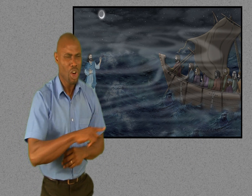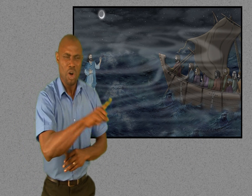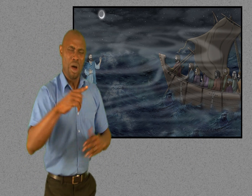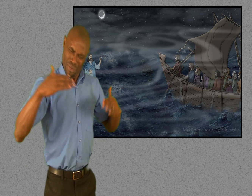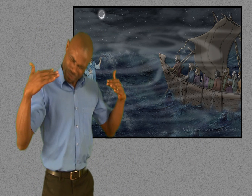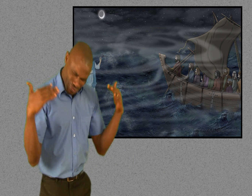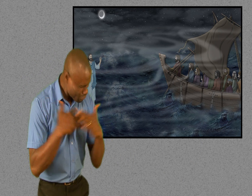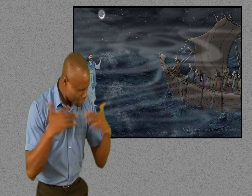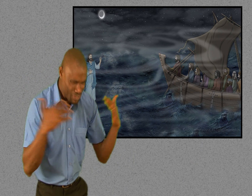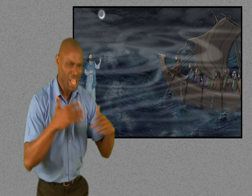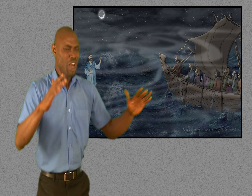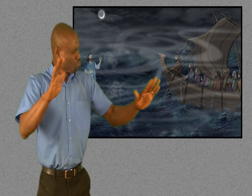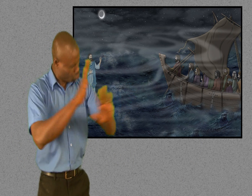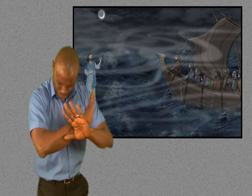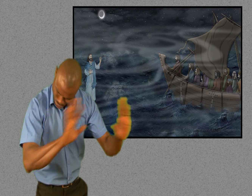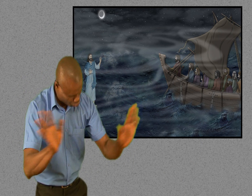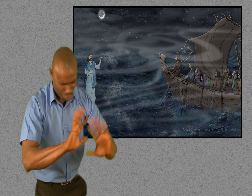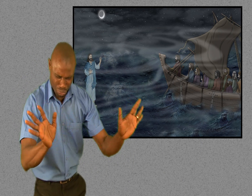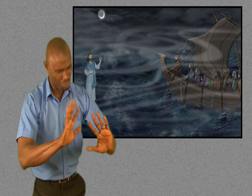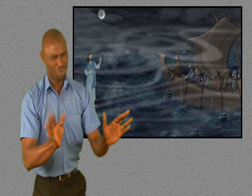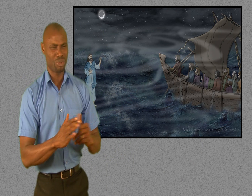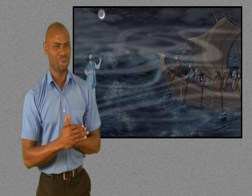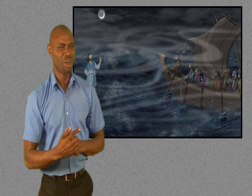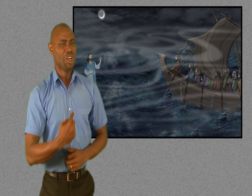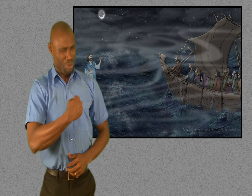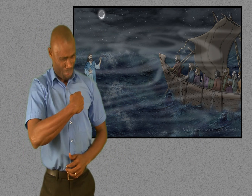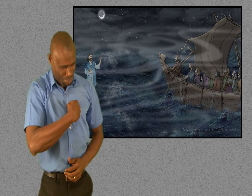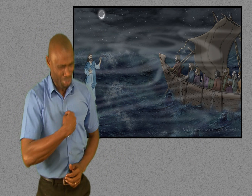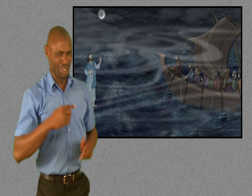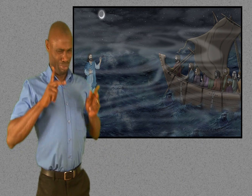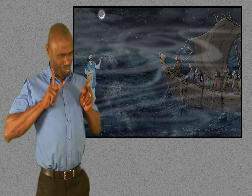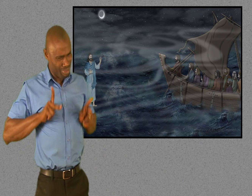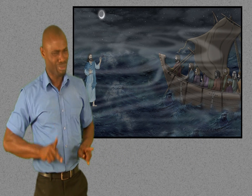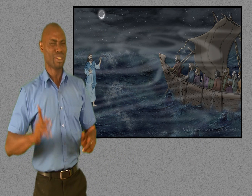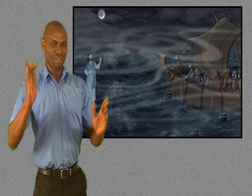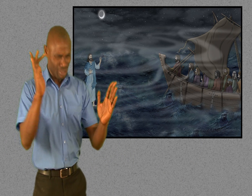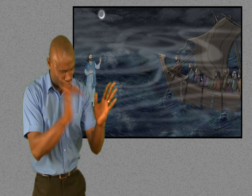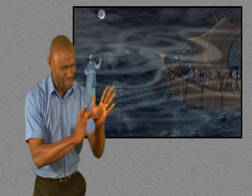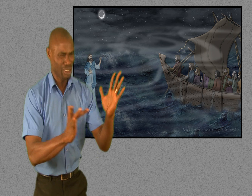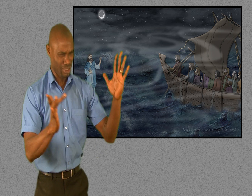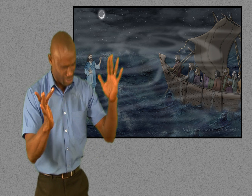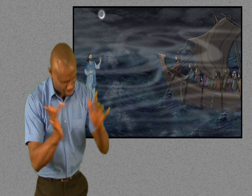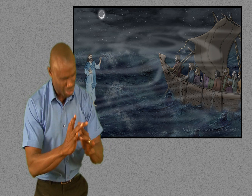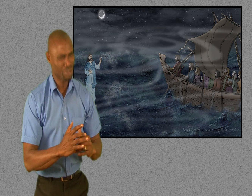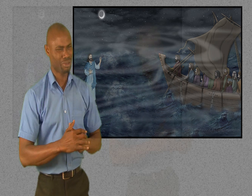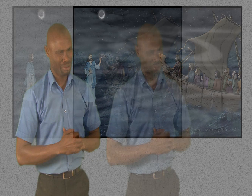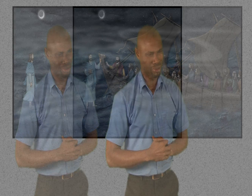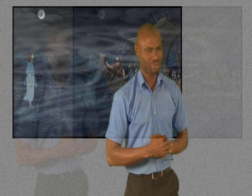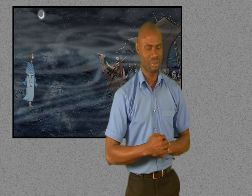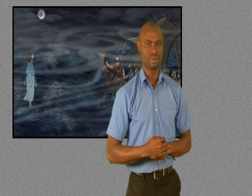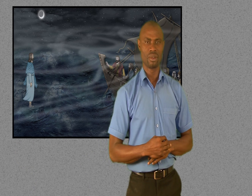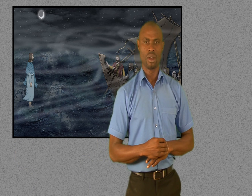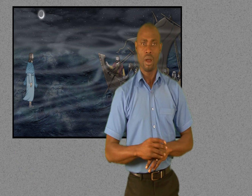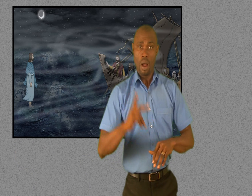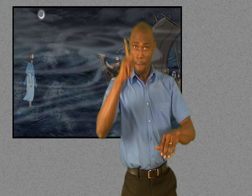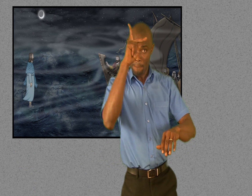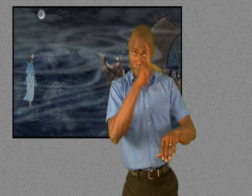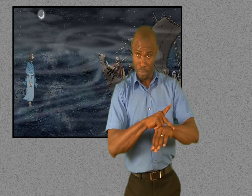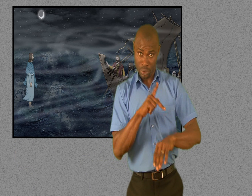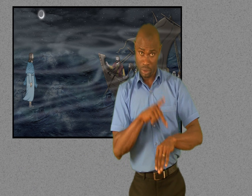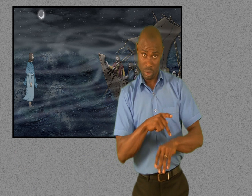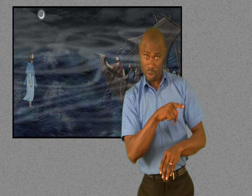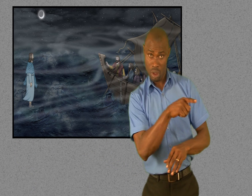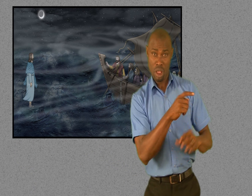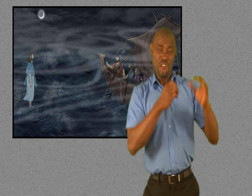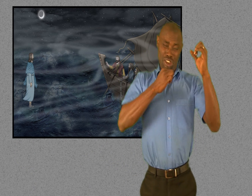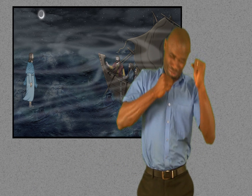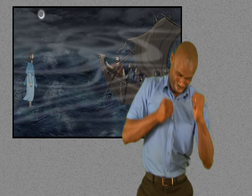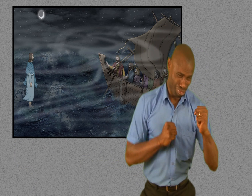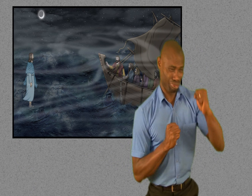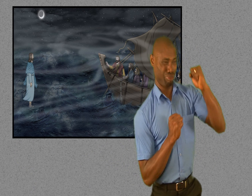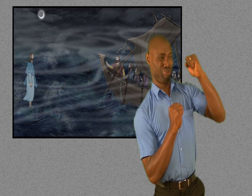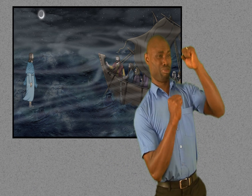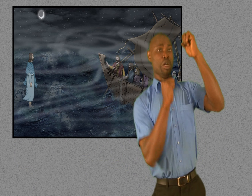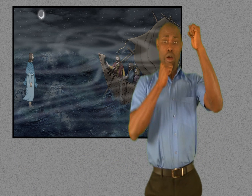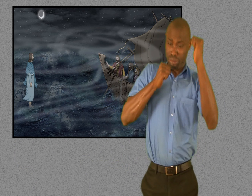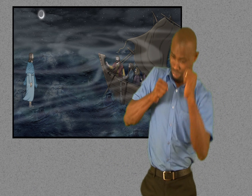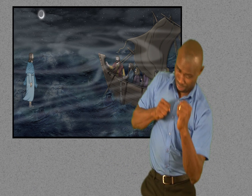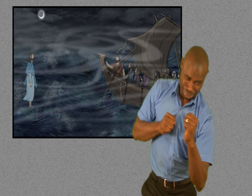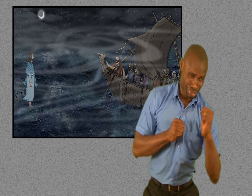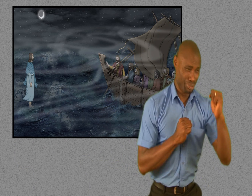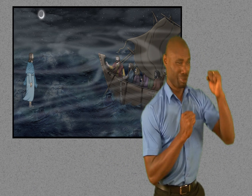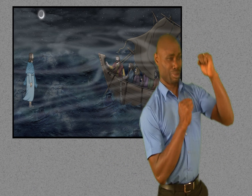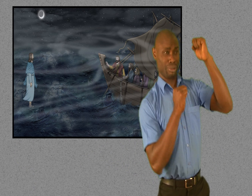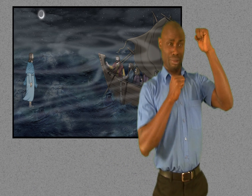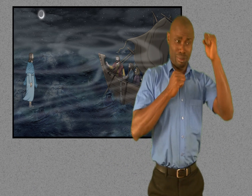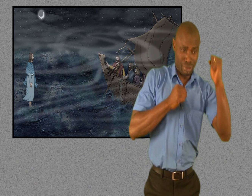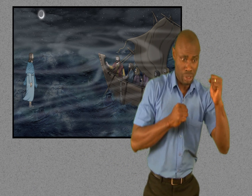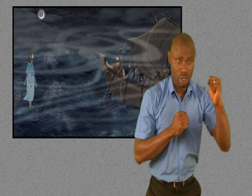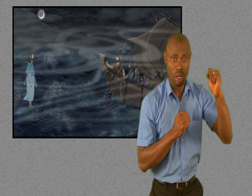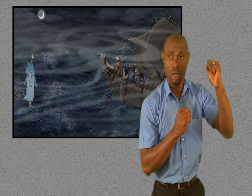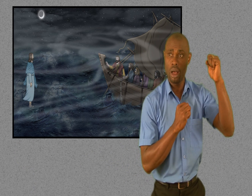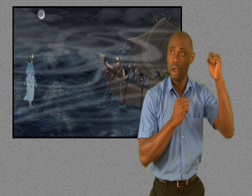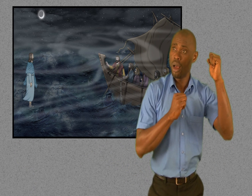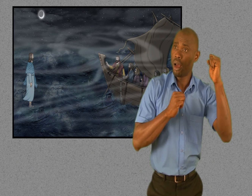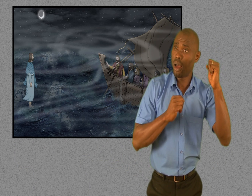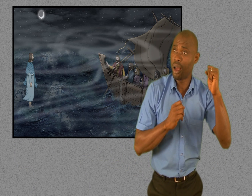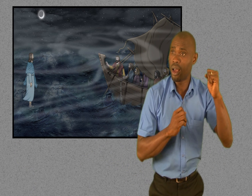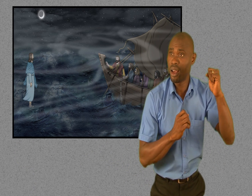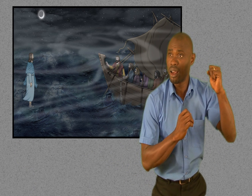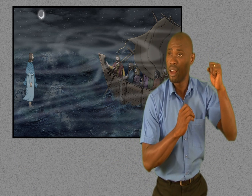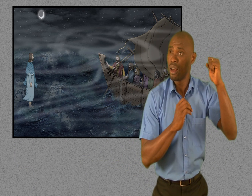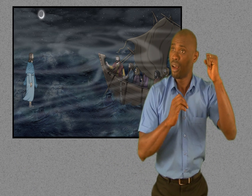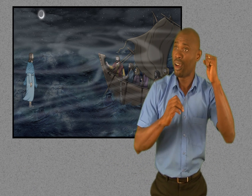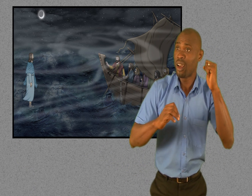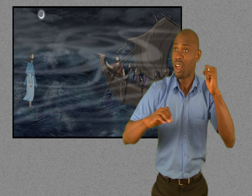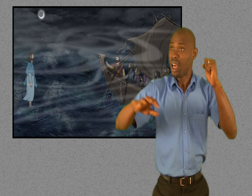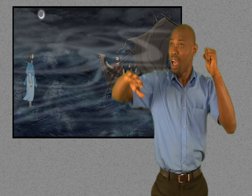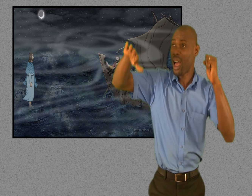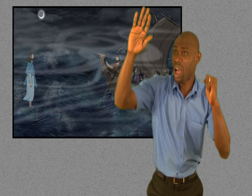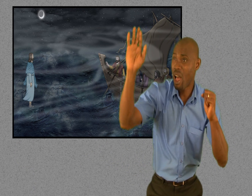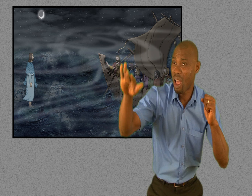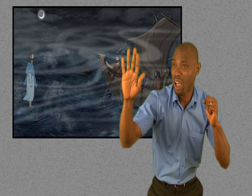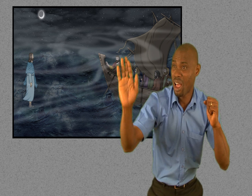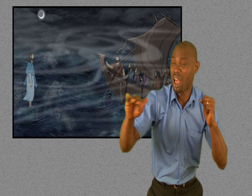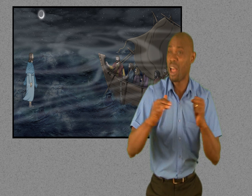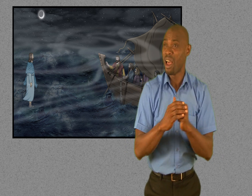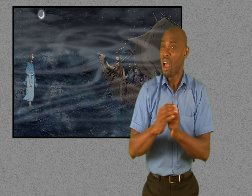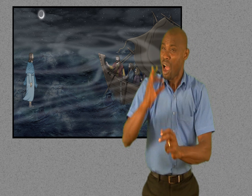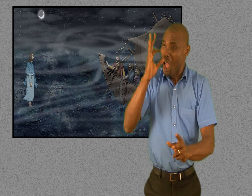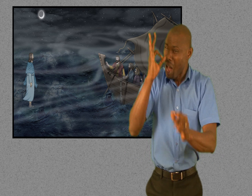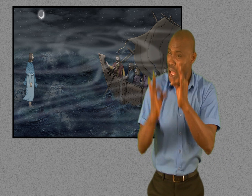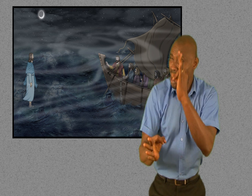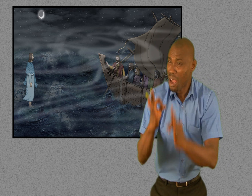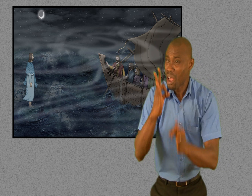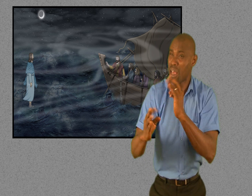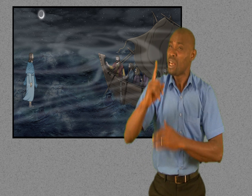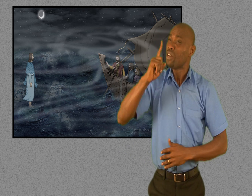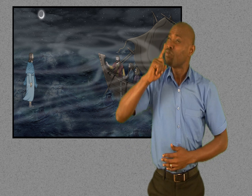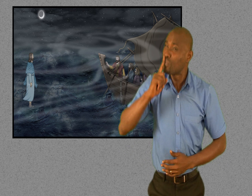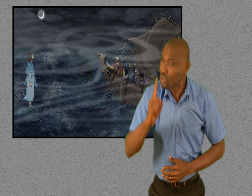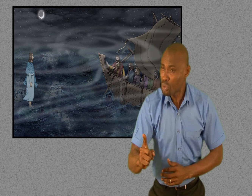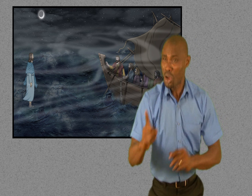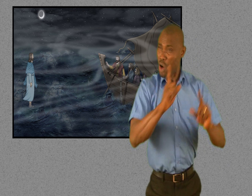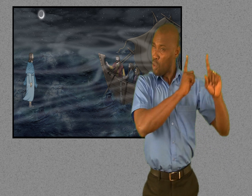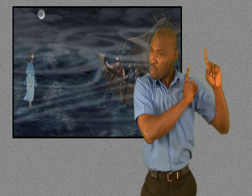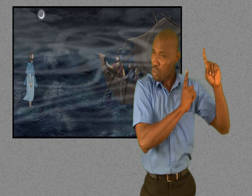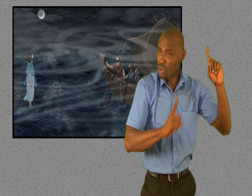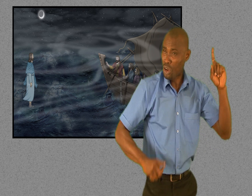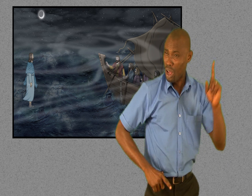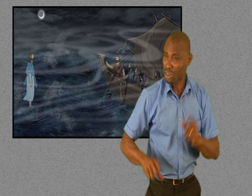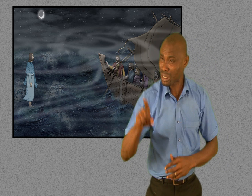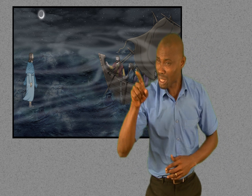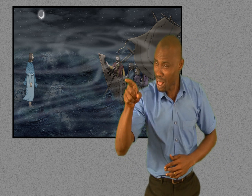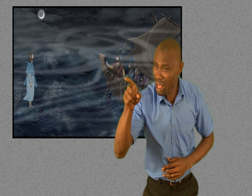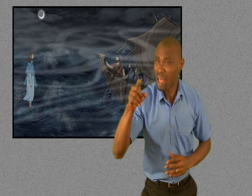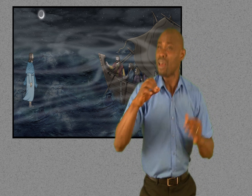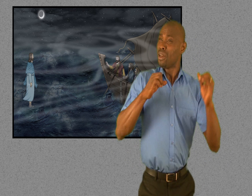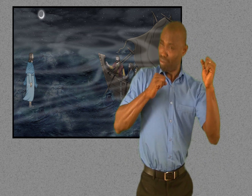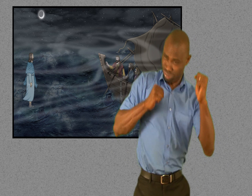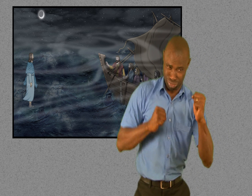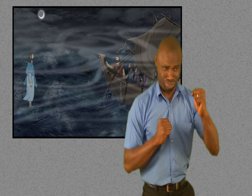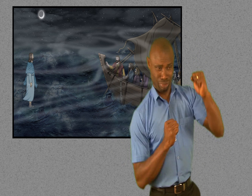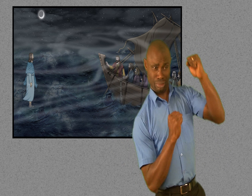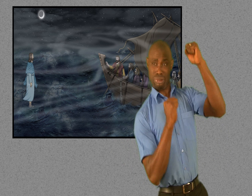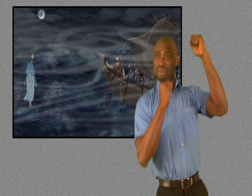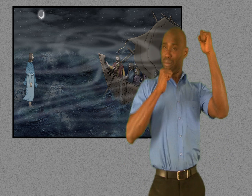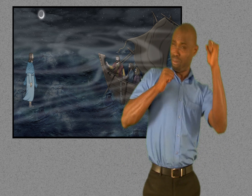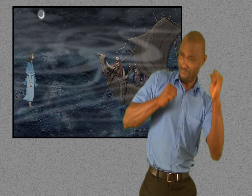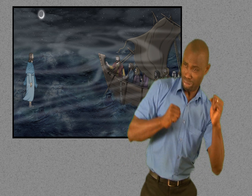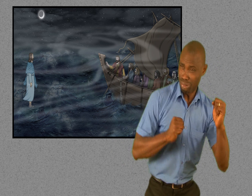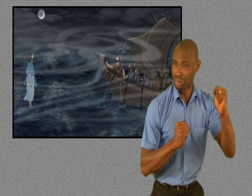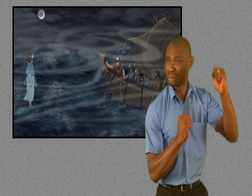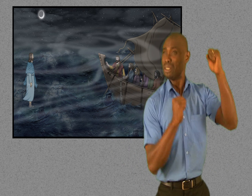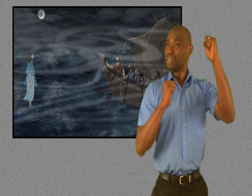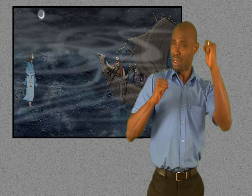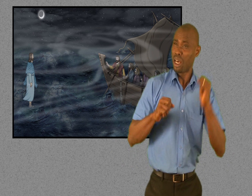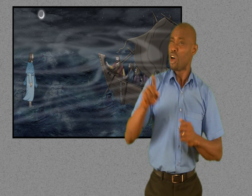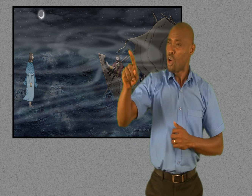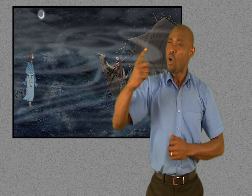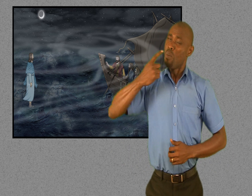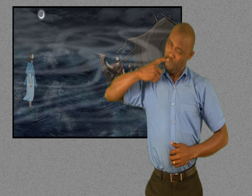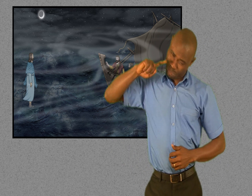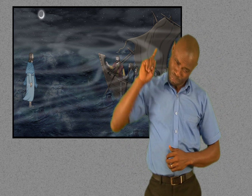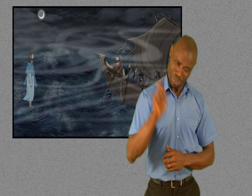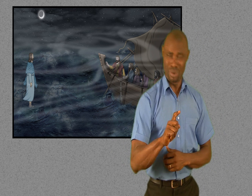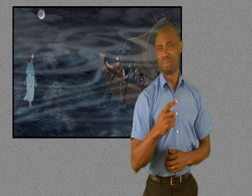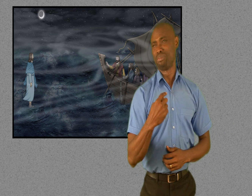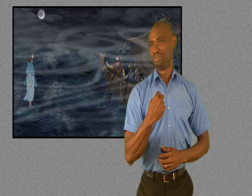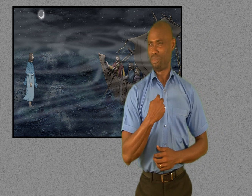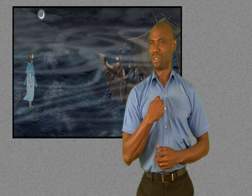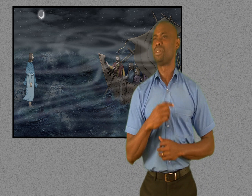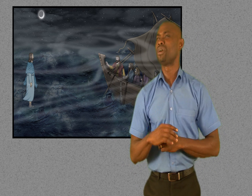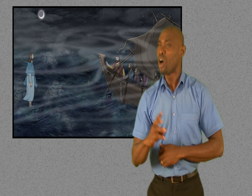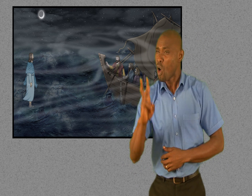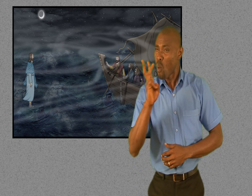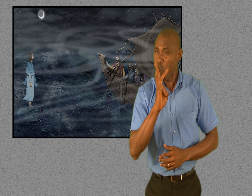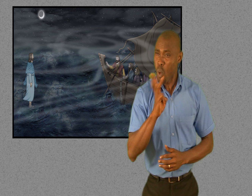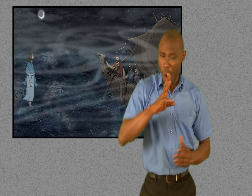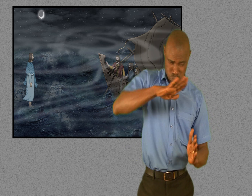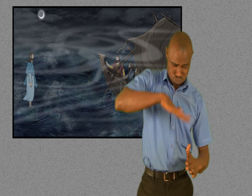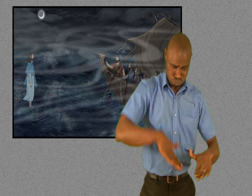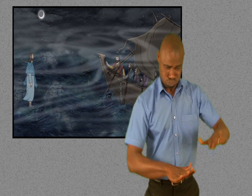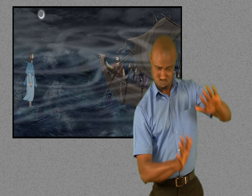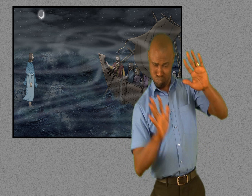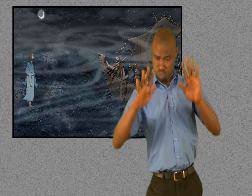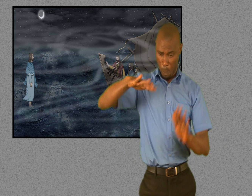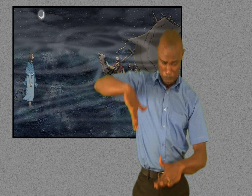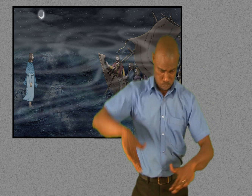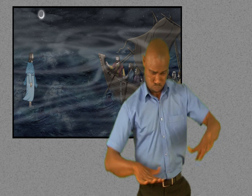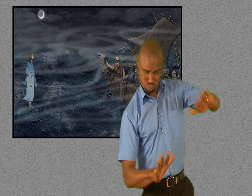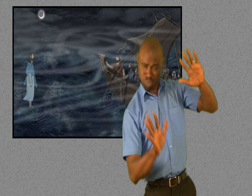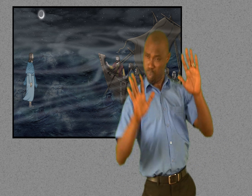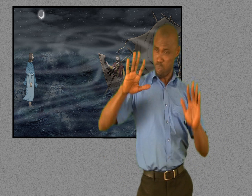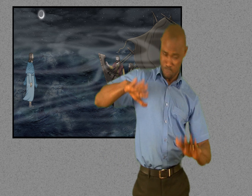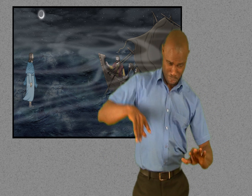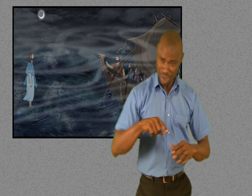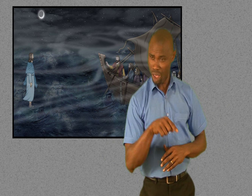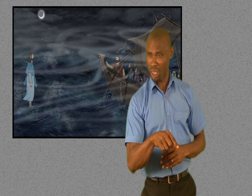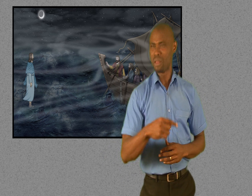But Jesus spoke up at once: “Take courage! It is I. Do not be afraid.”